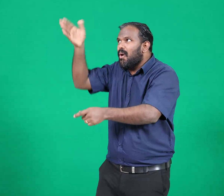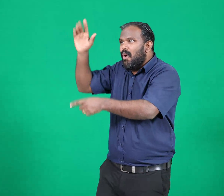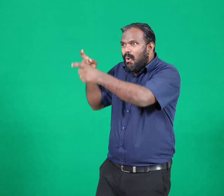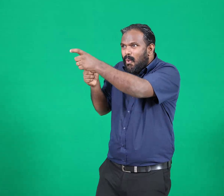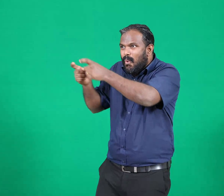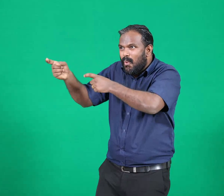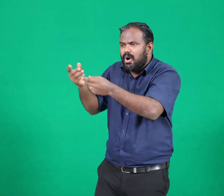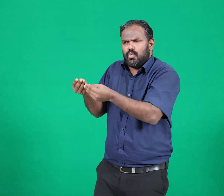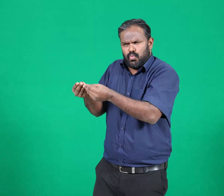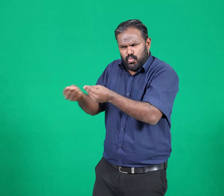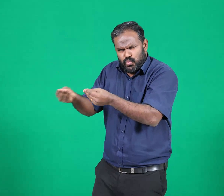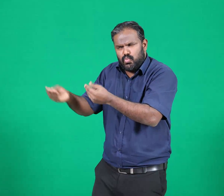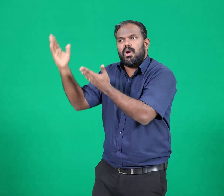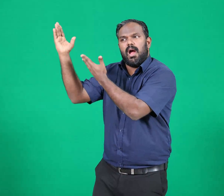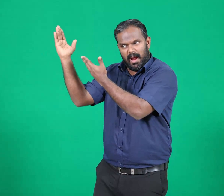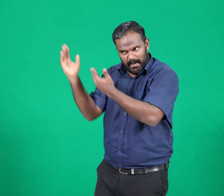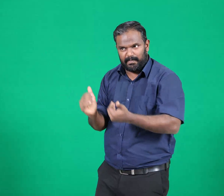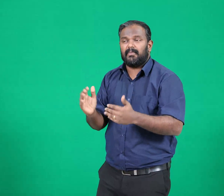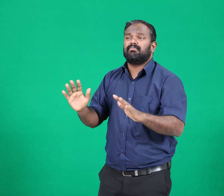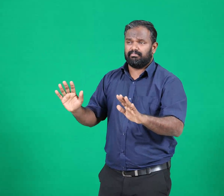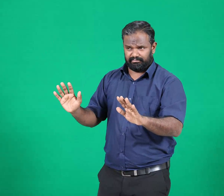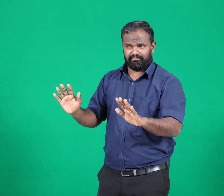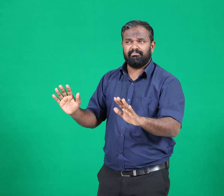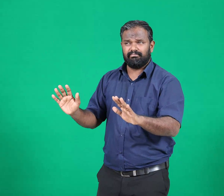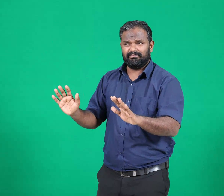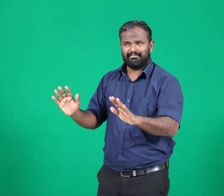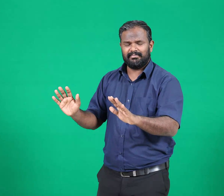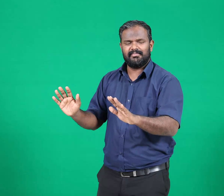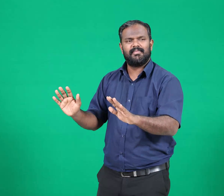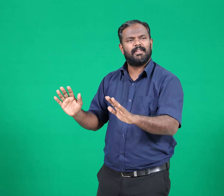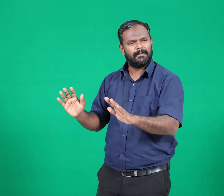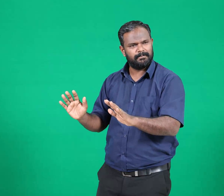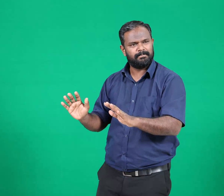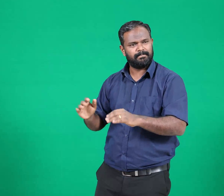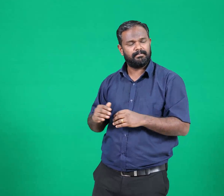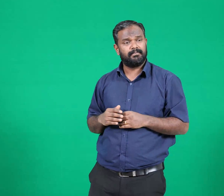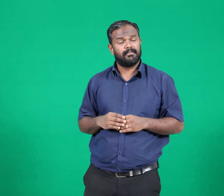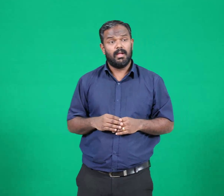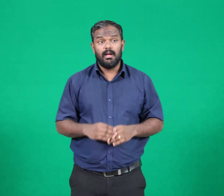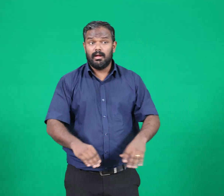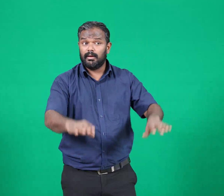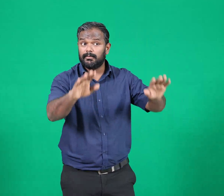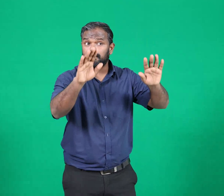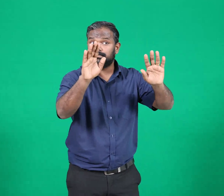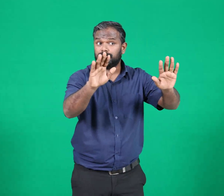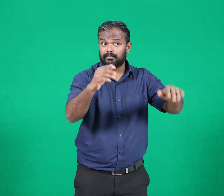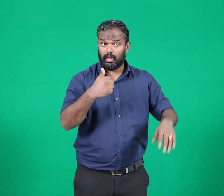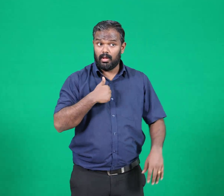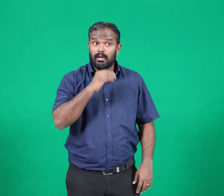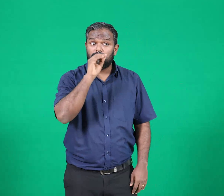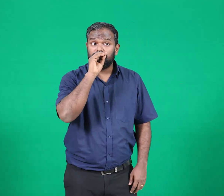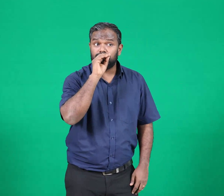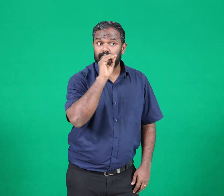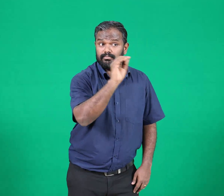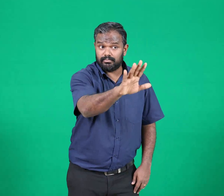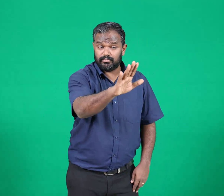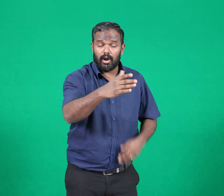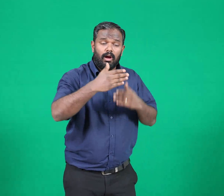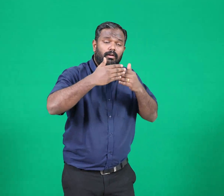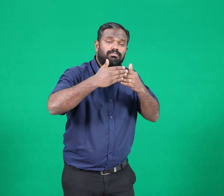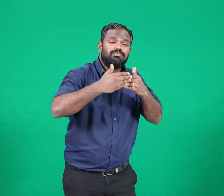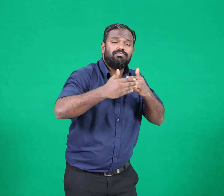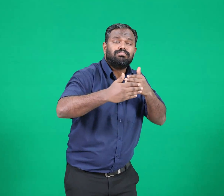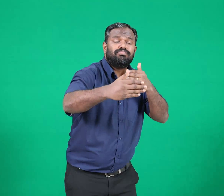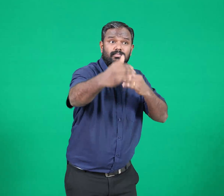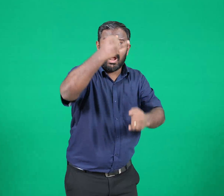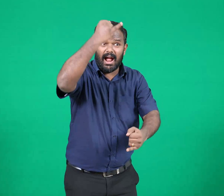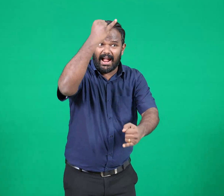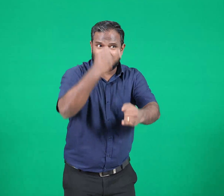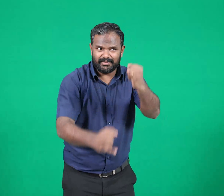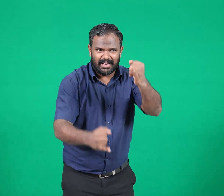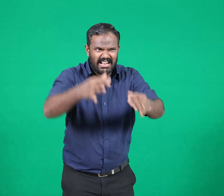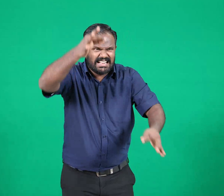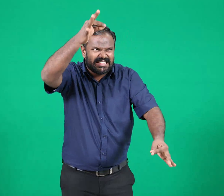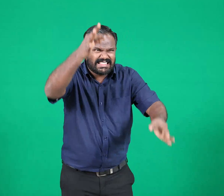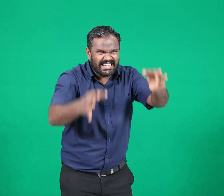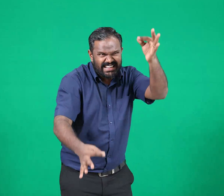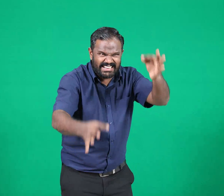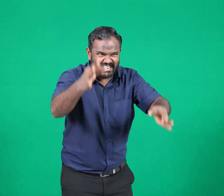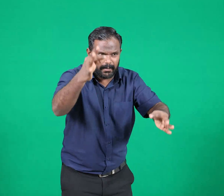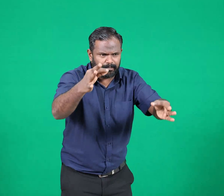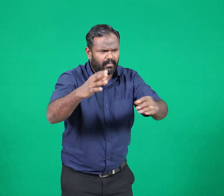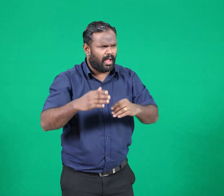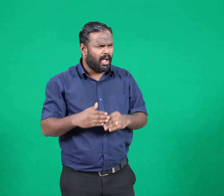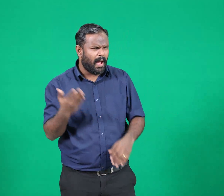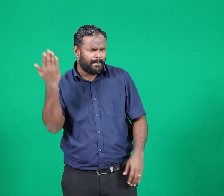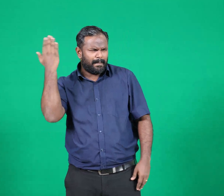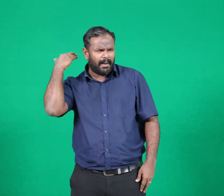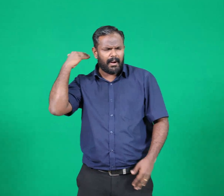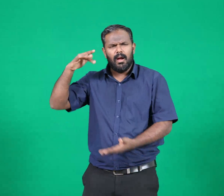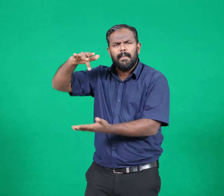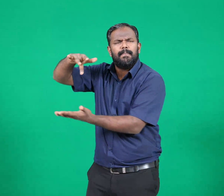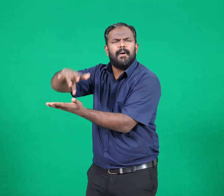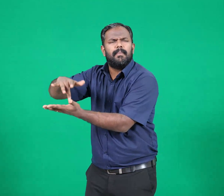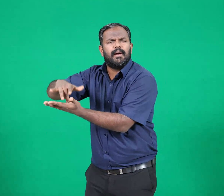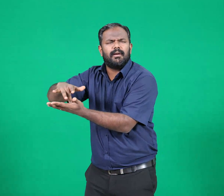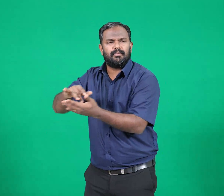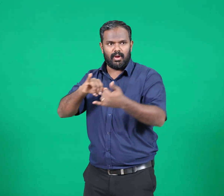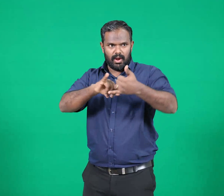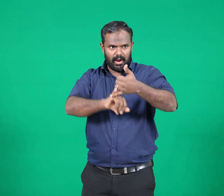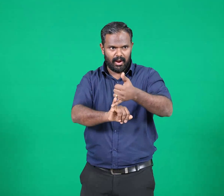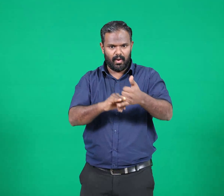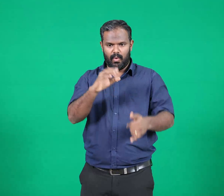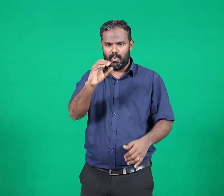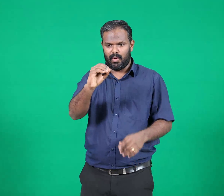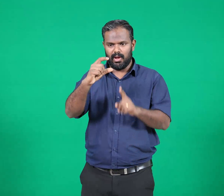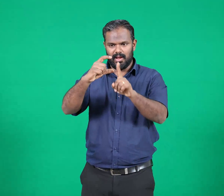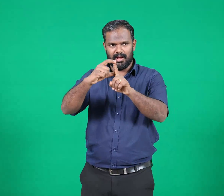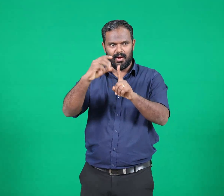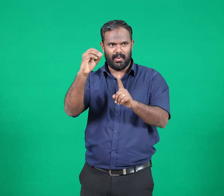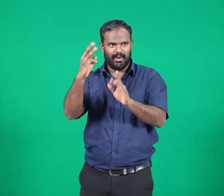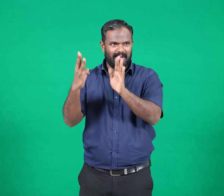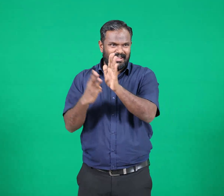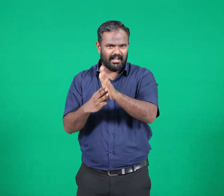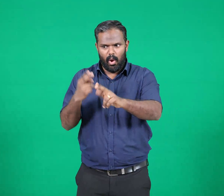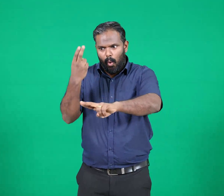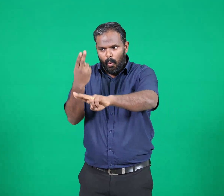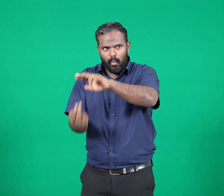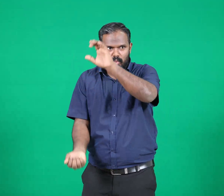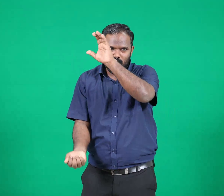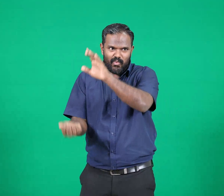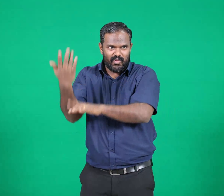Yet be sure of this: The kingdom of God is near.'